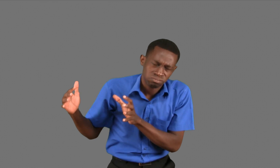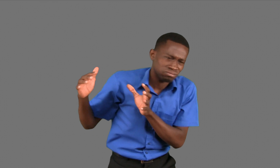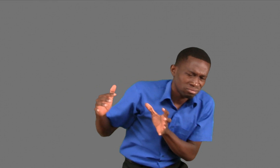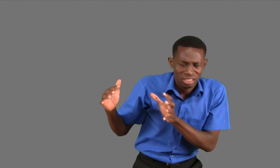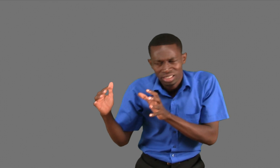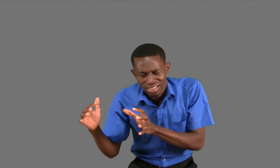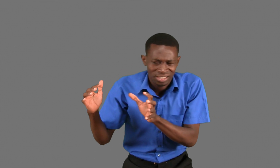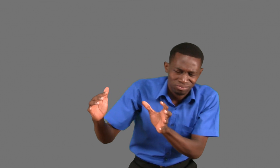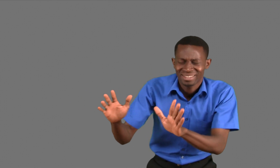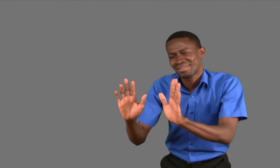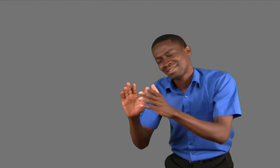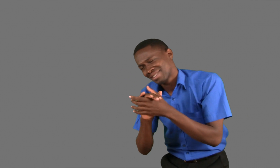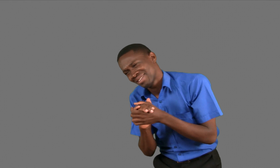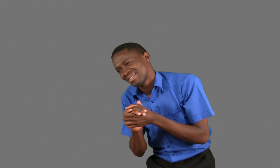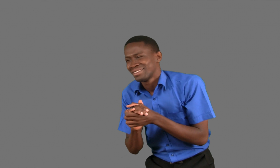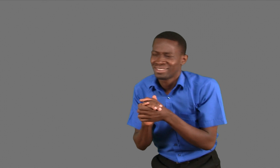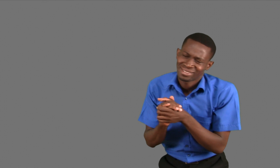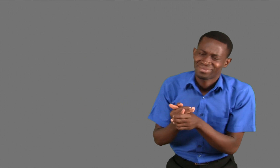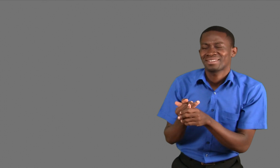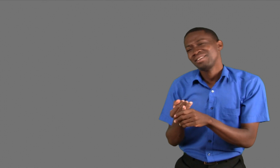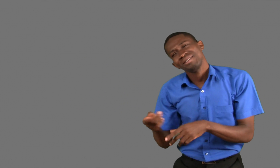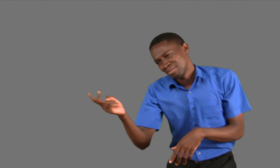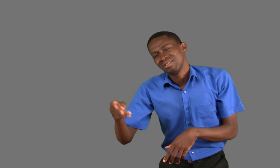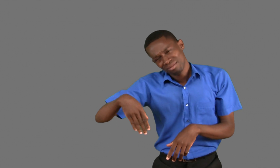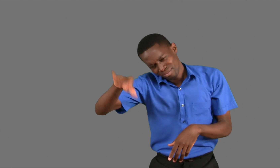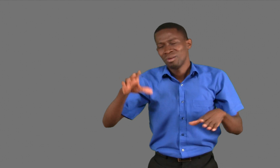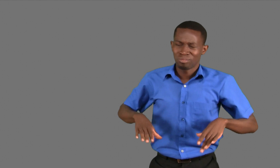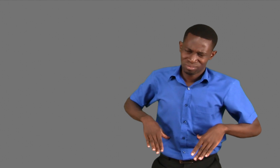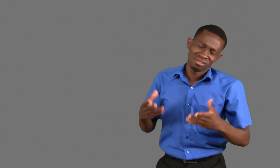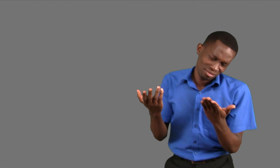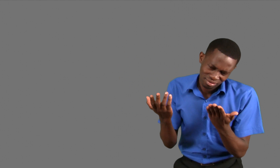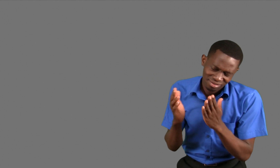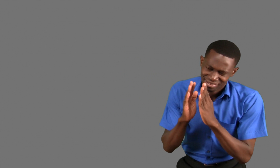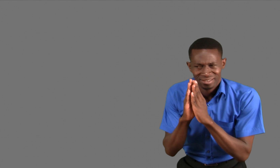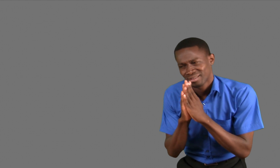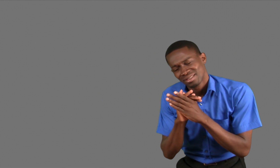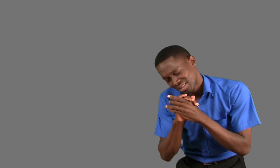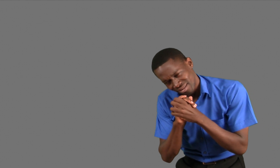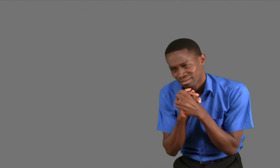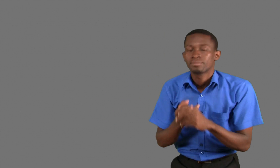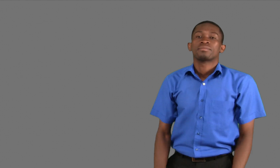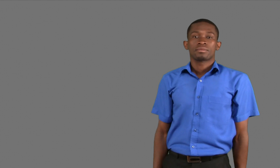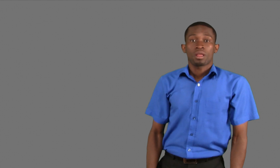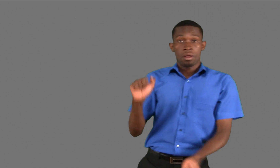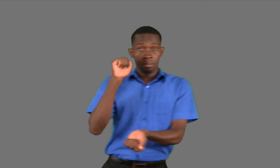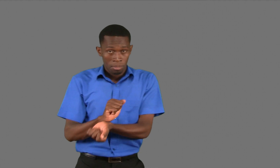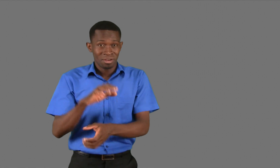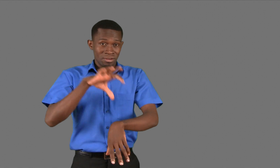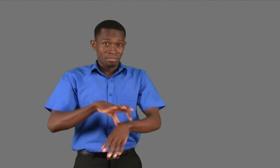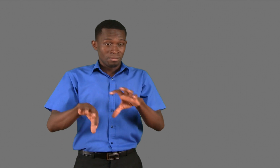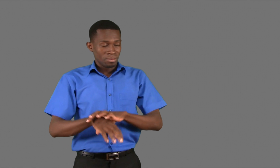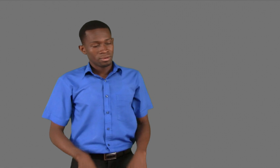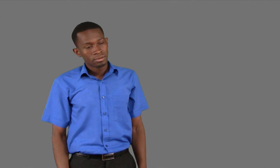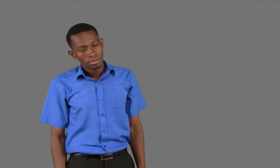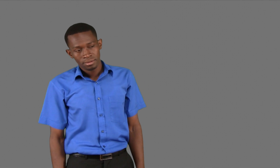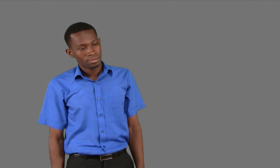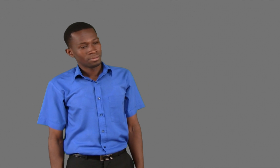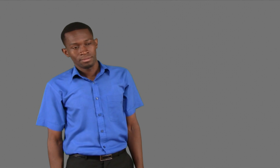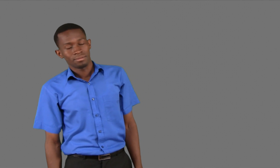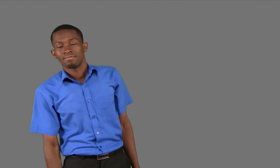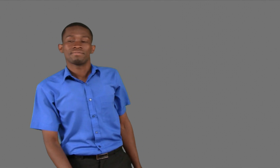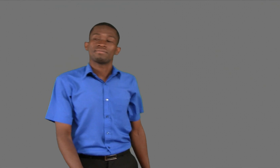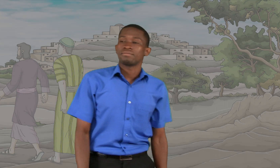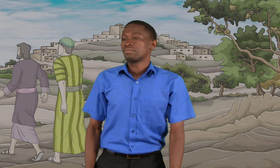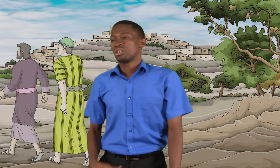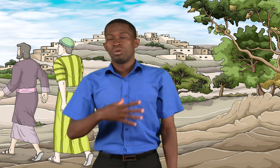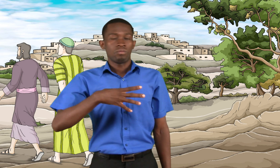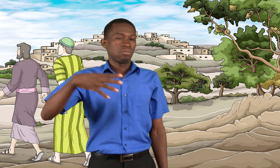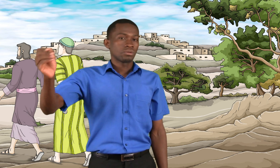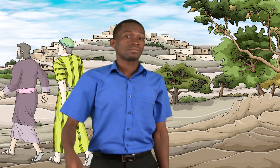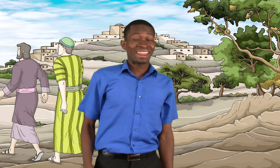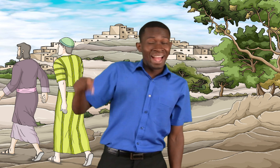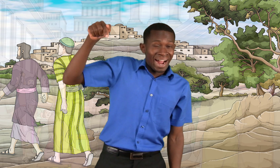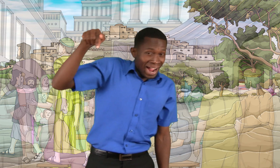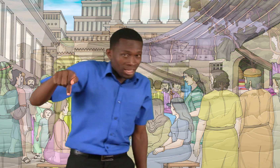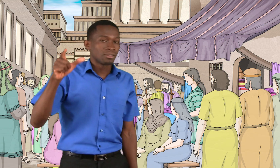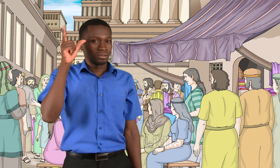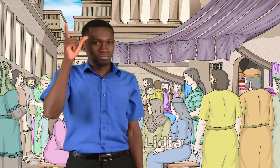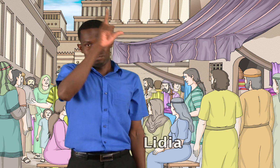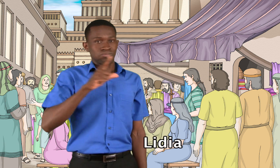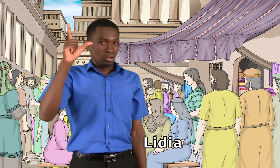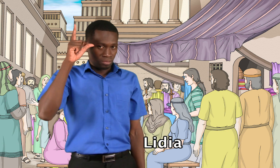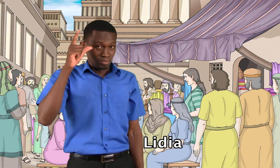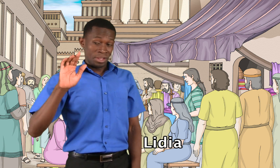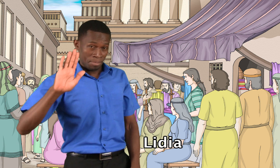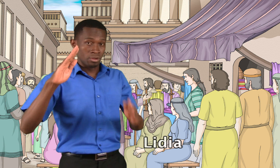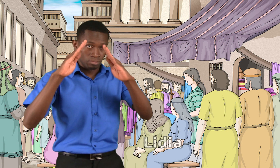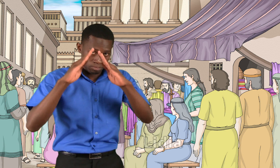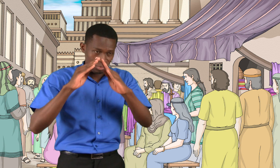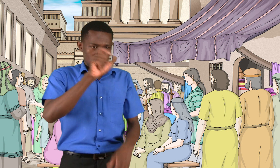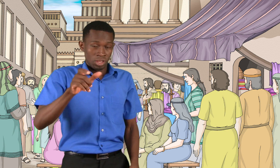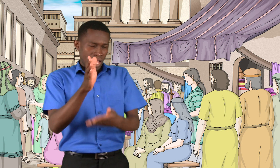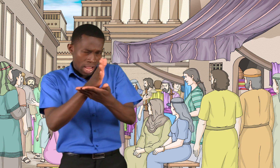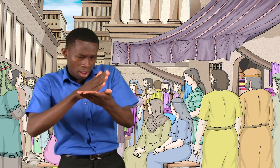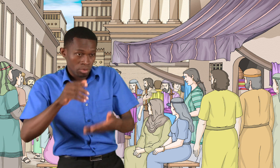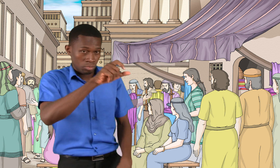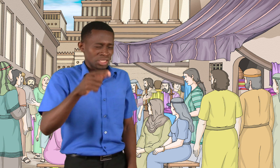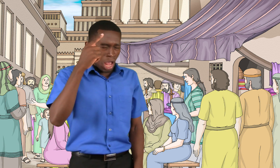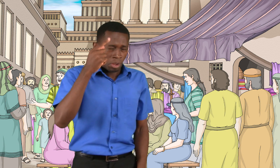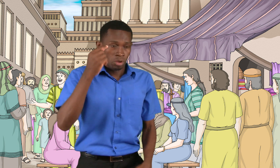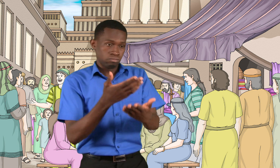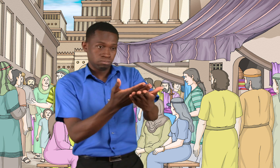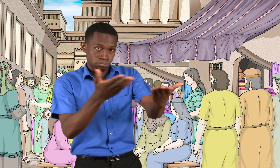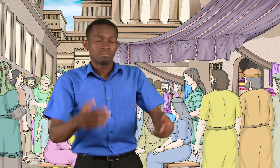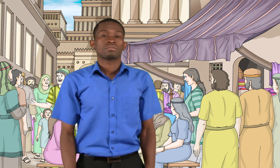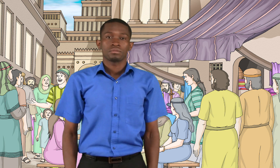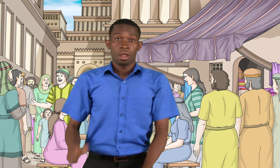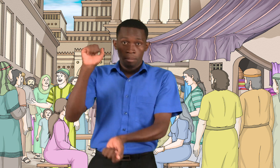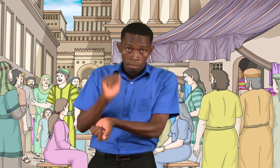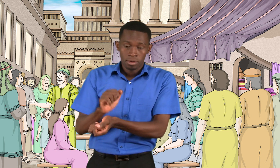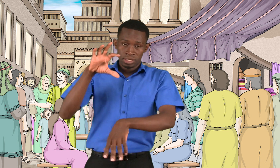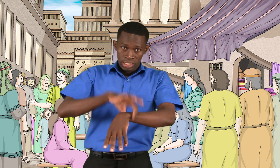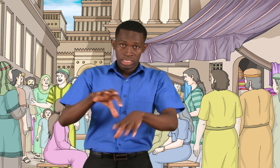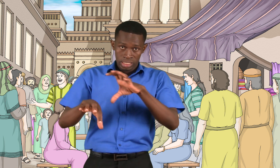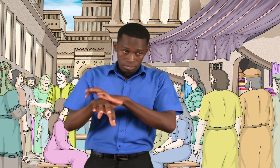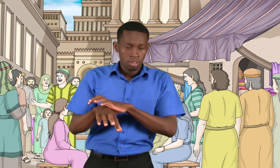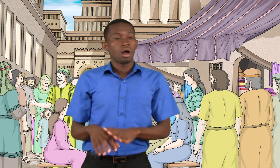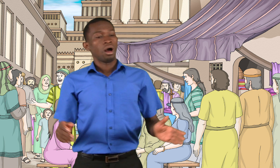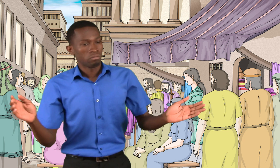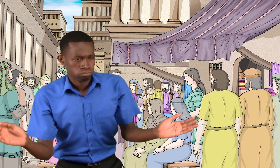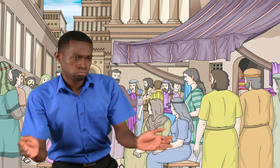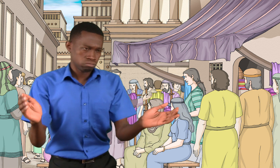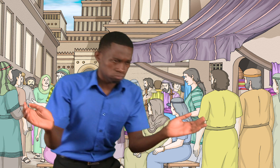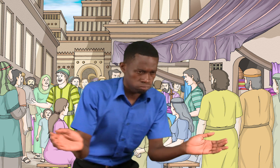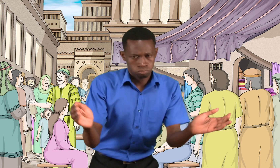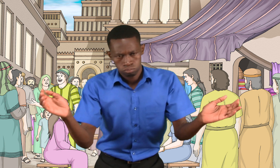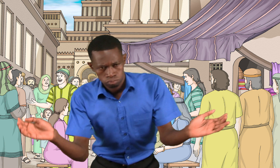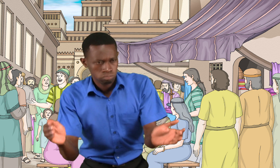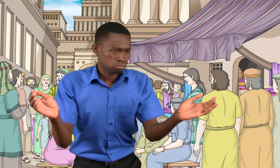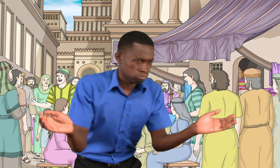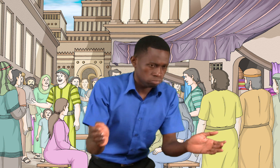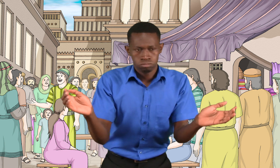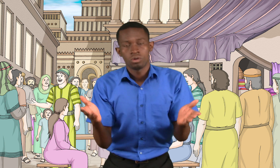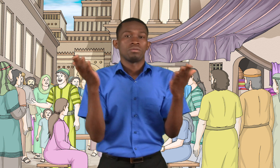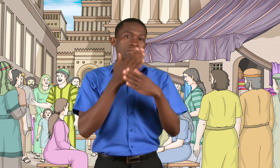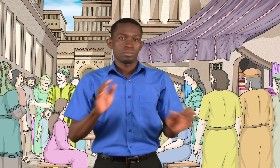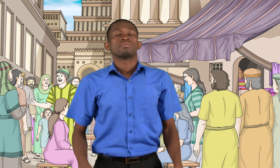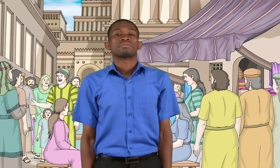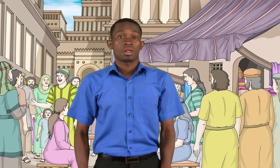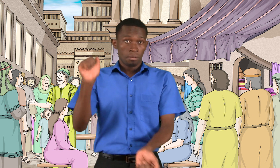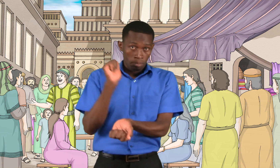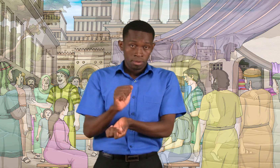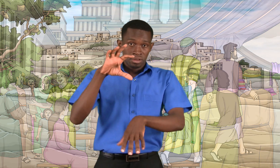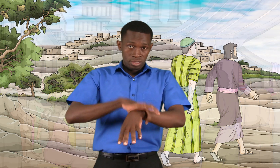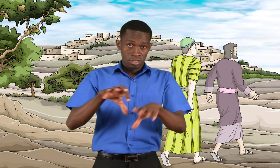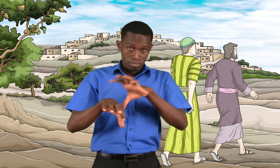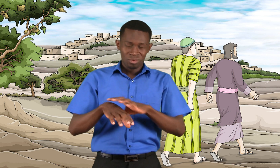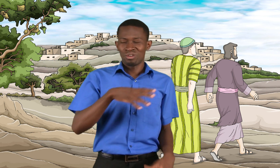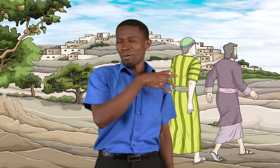After Paul and Silas came out of the prison, they went to Lydia’s house to see the brothers and encourage them.